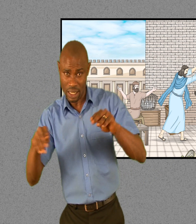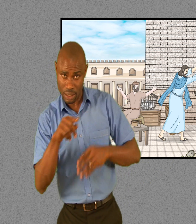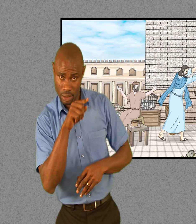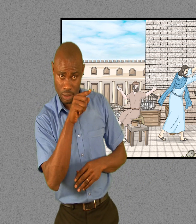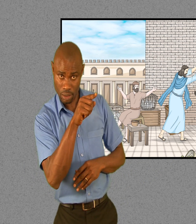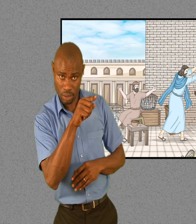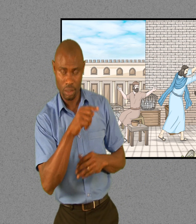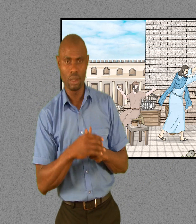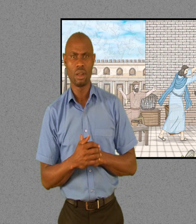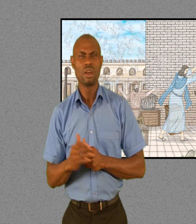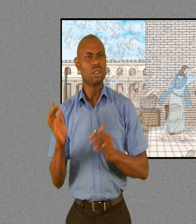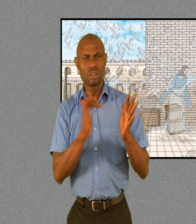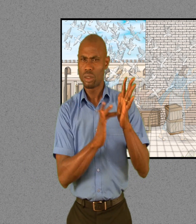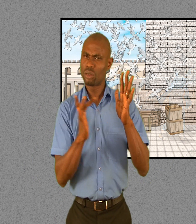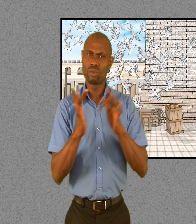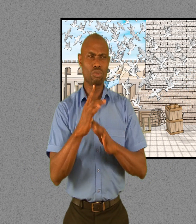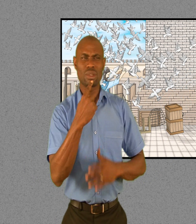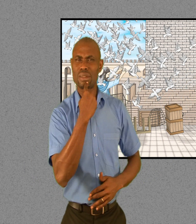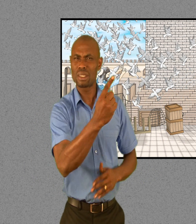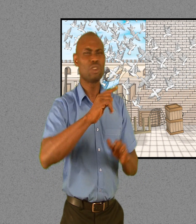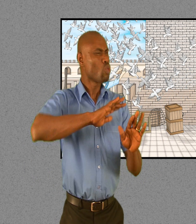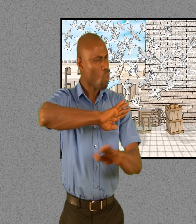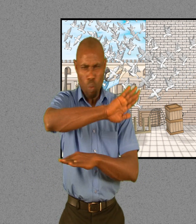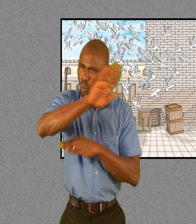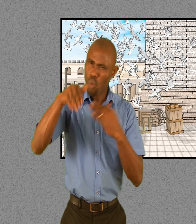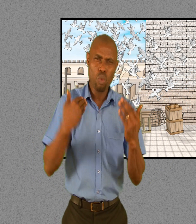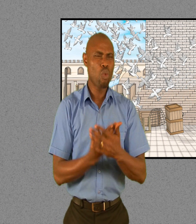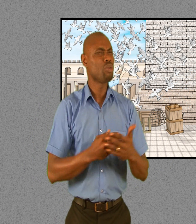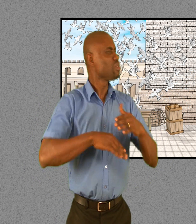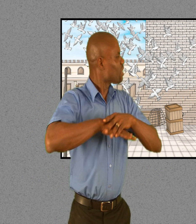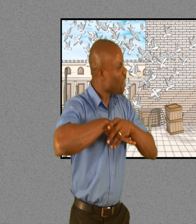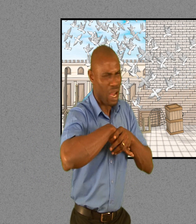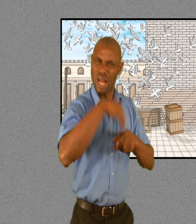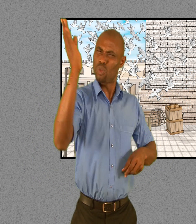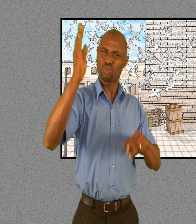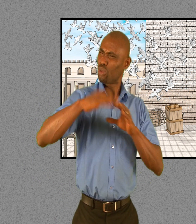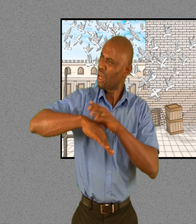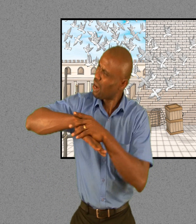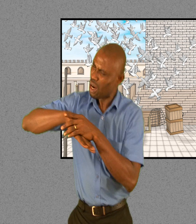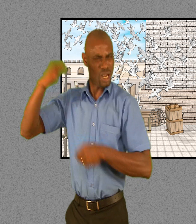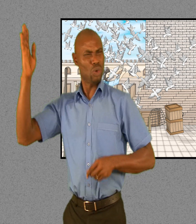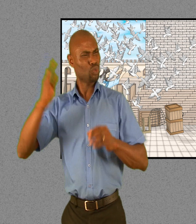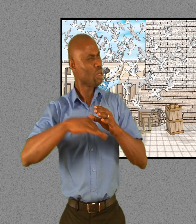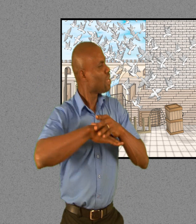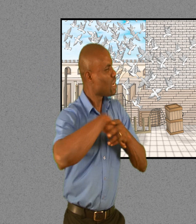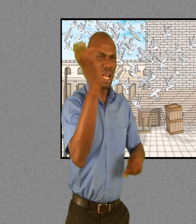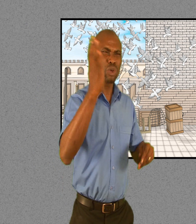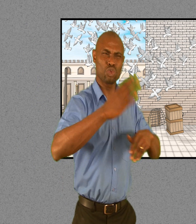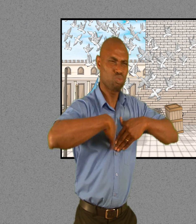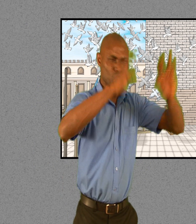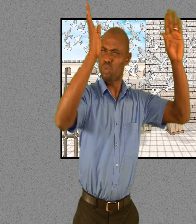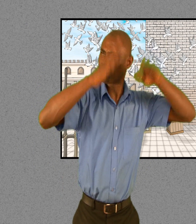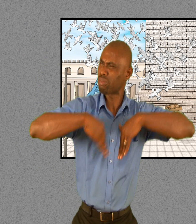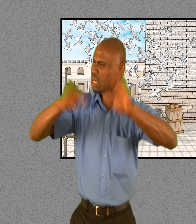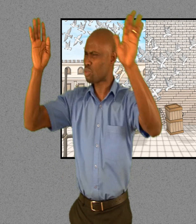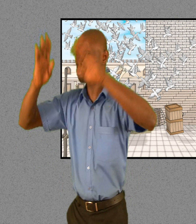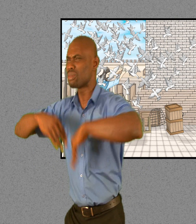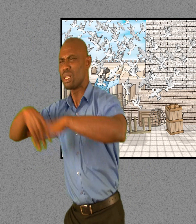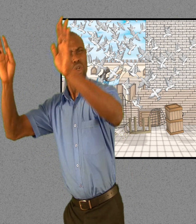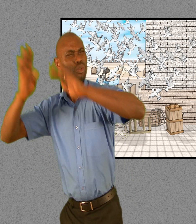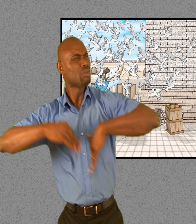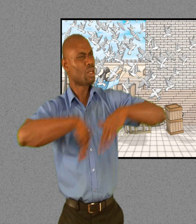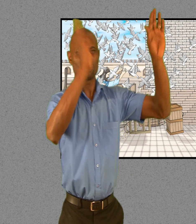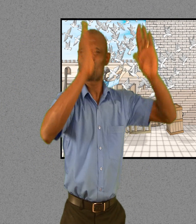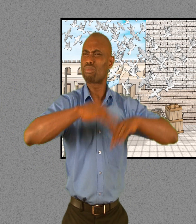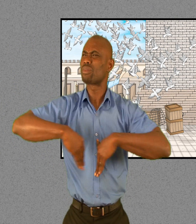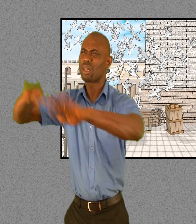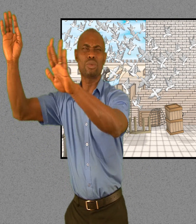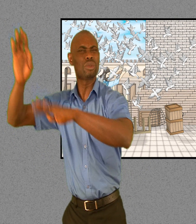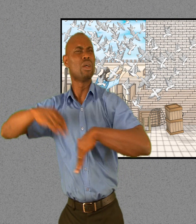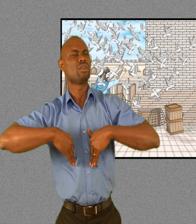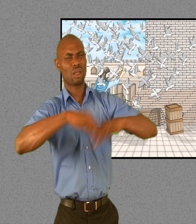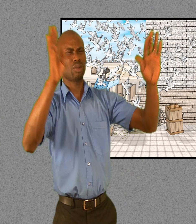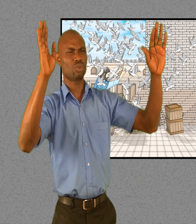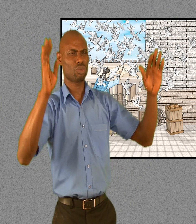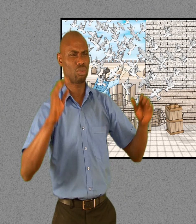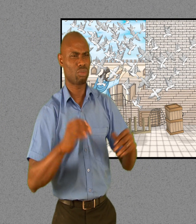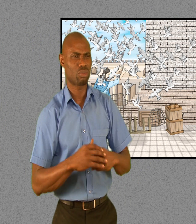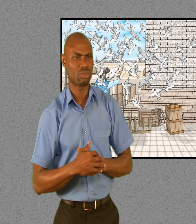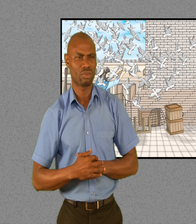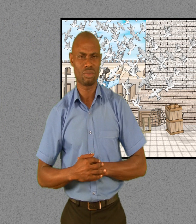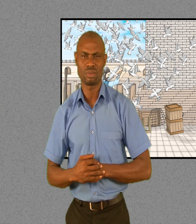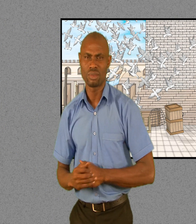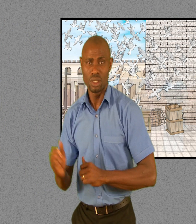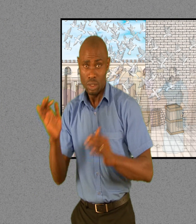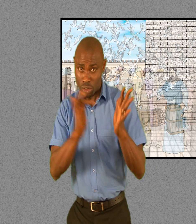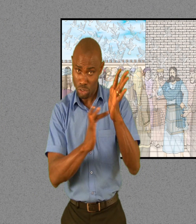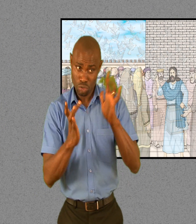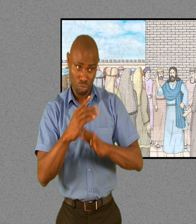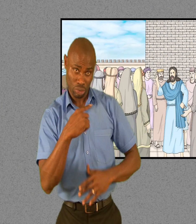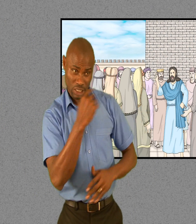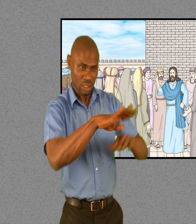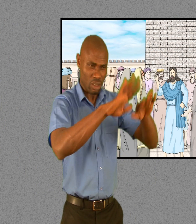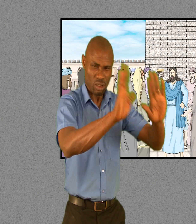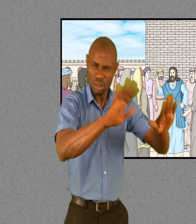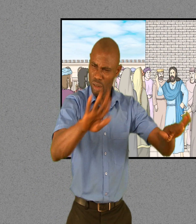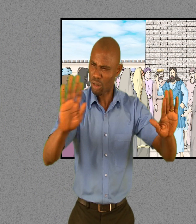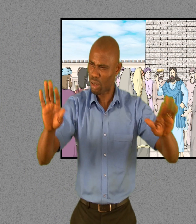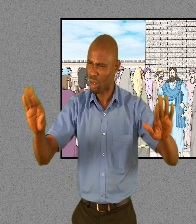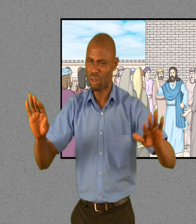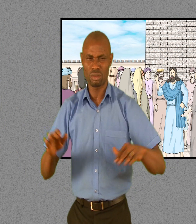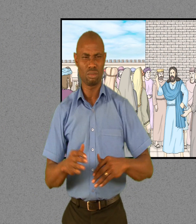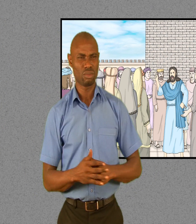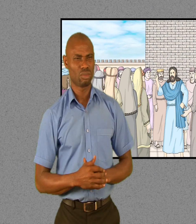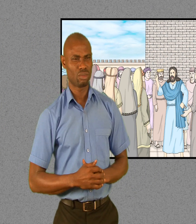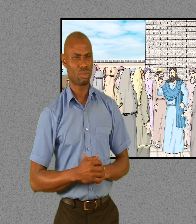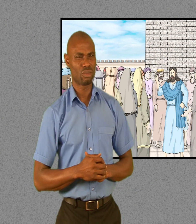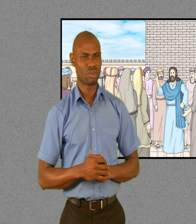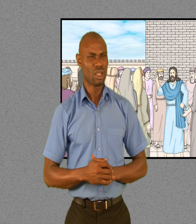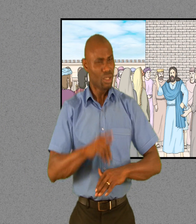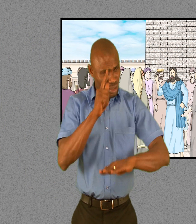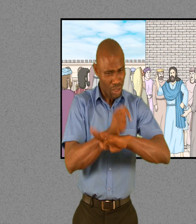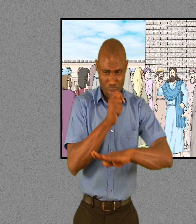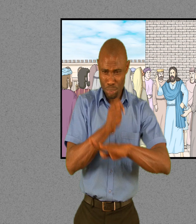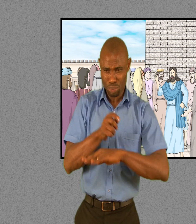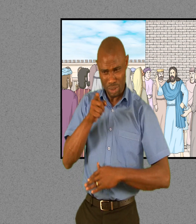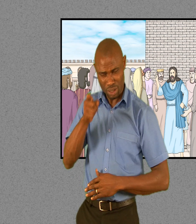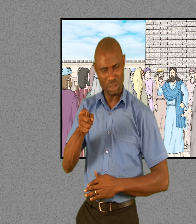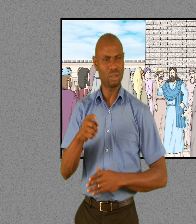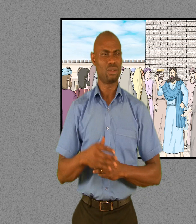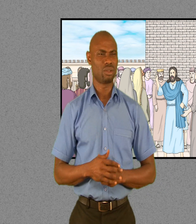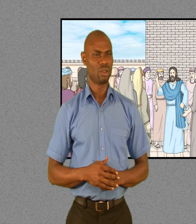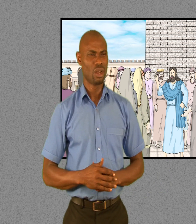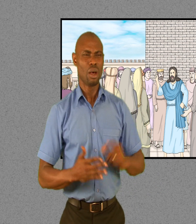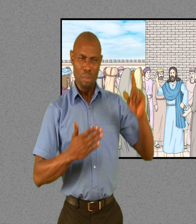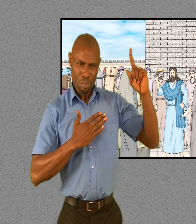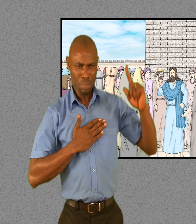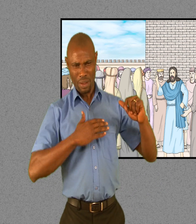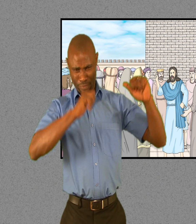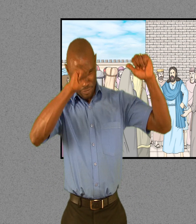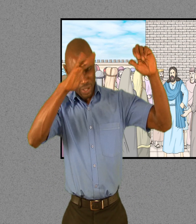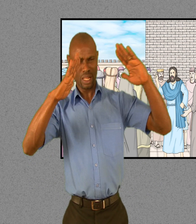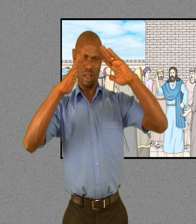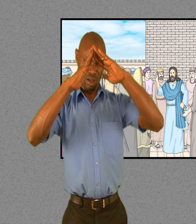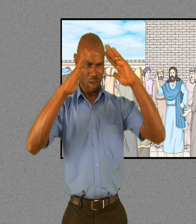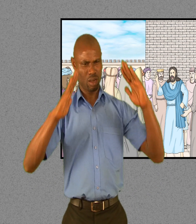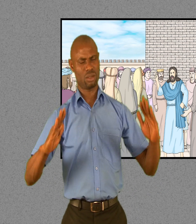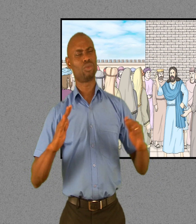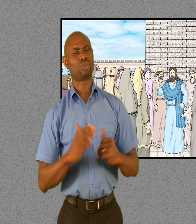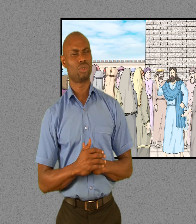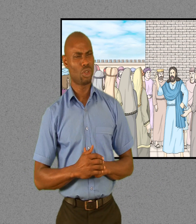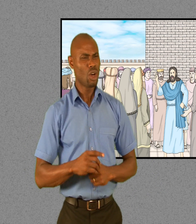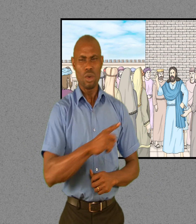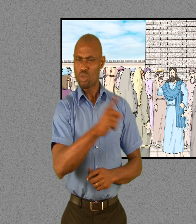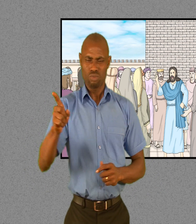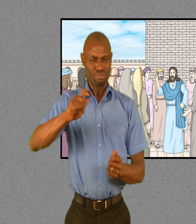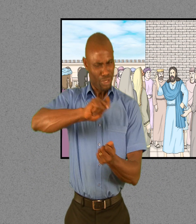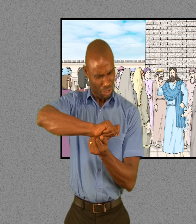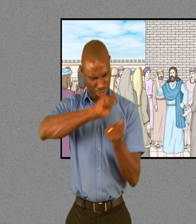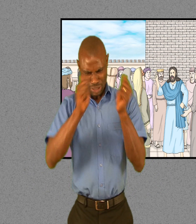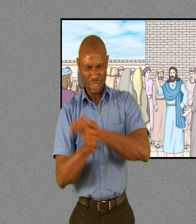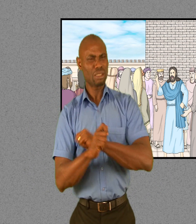To those selling doves He said, “Get these out of here!